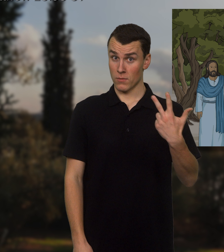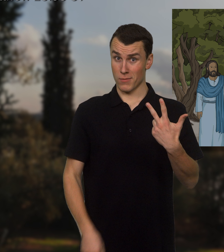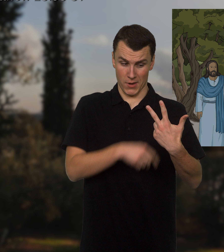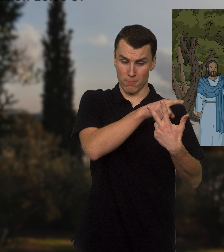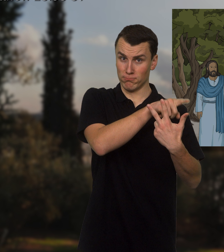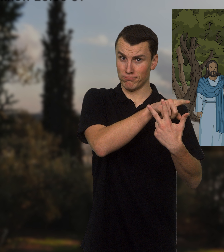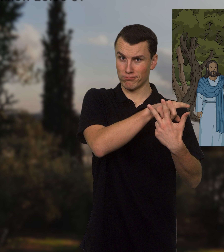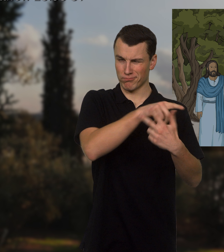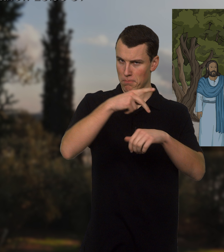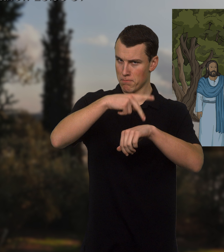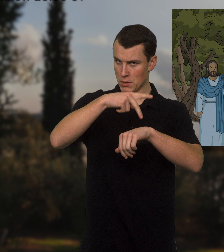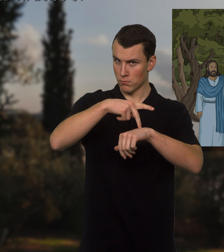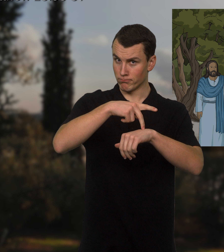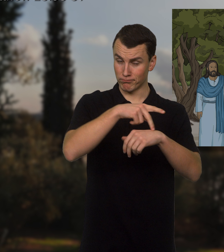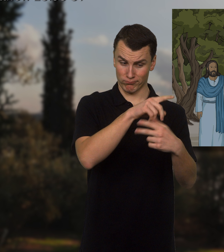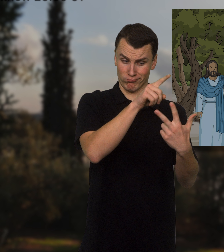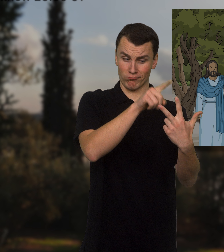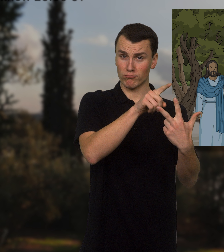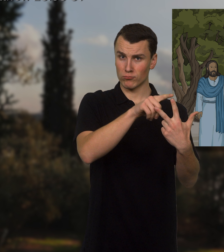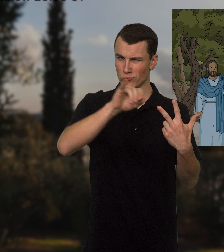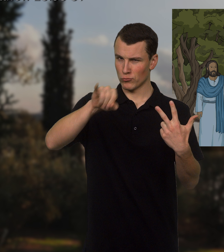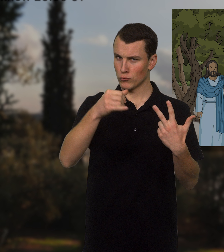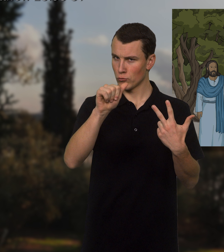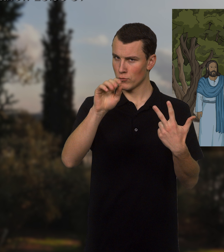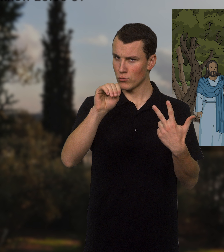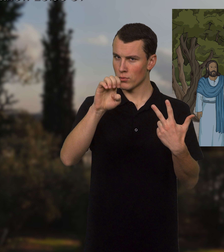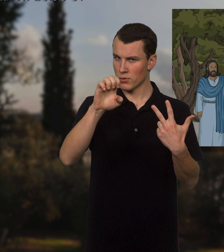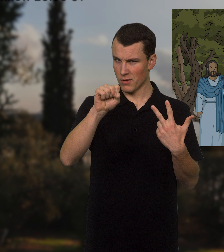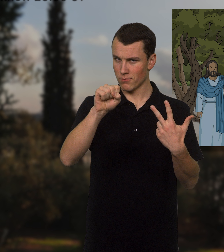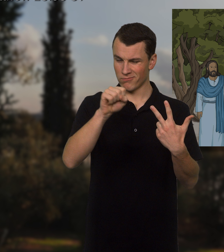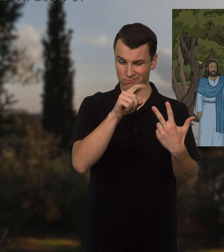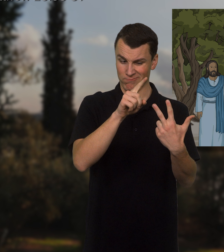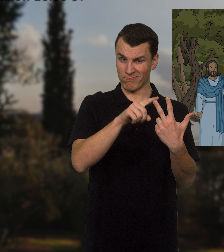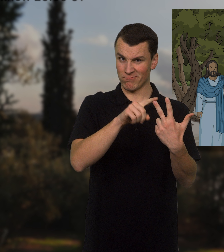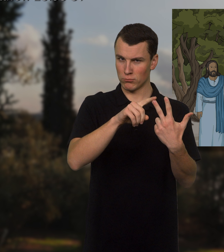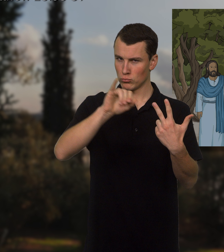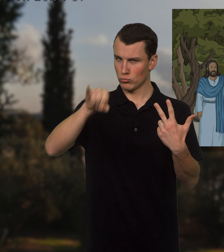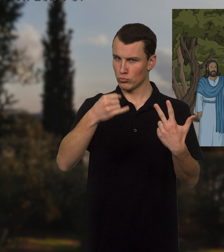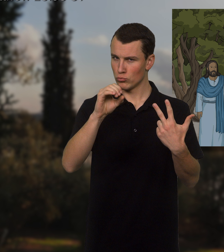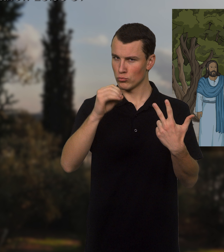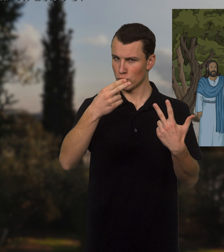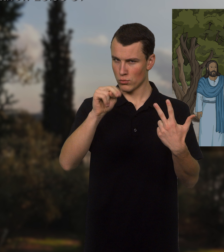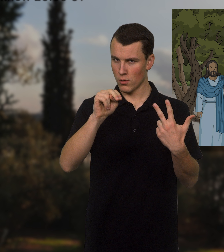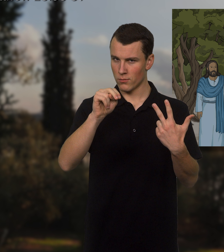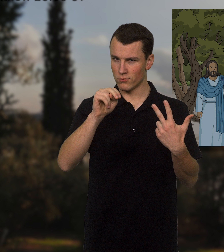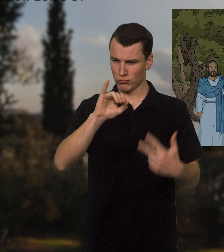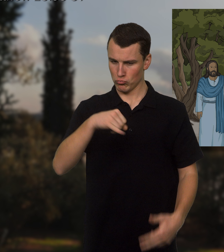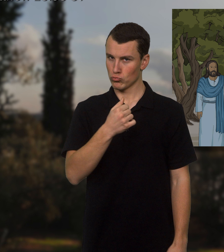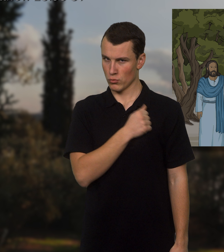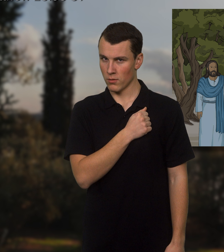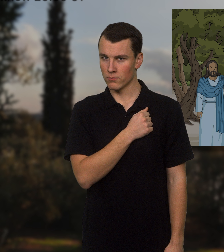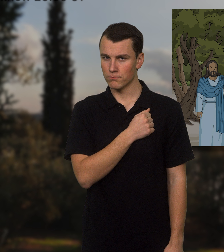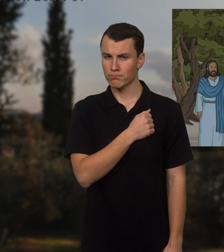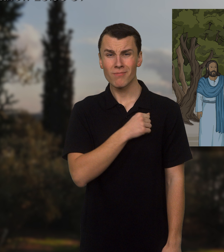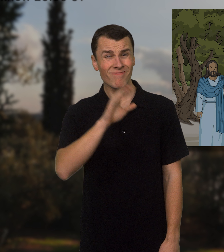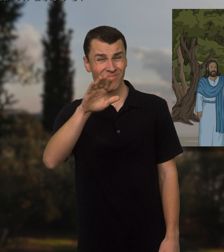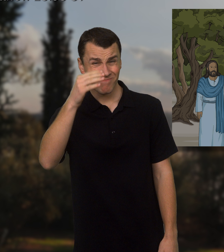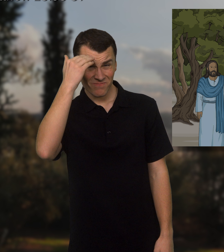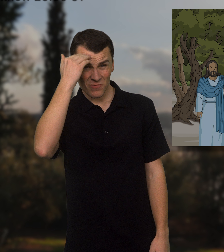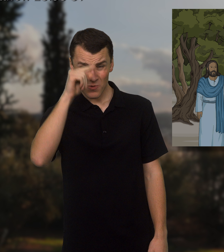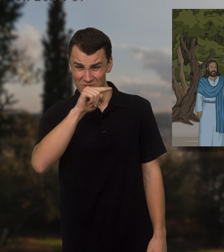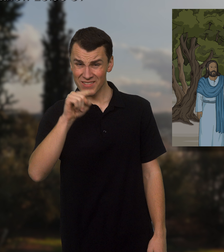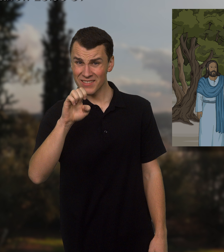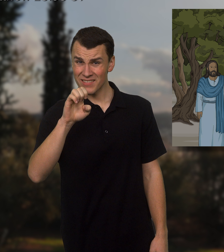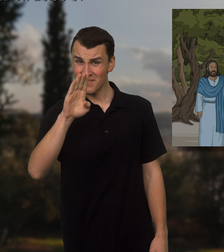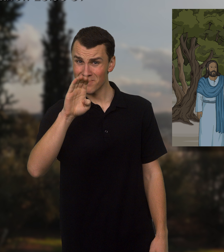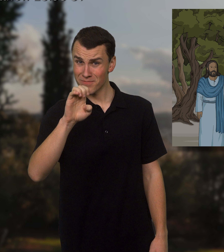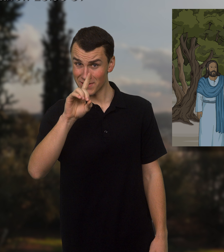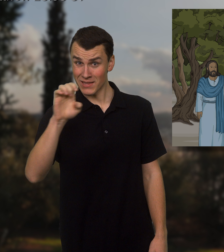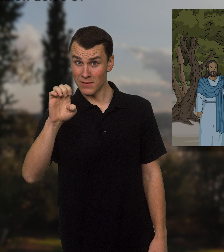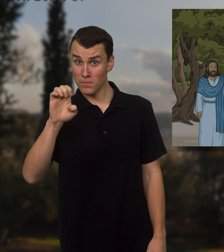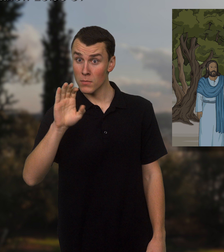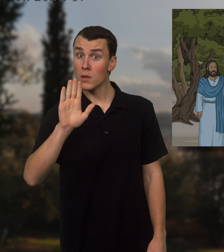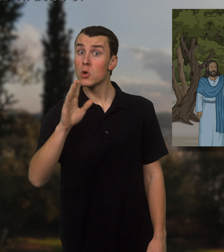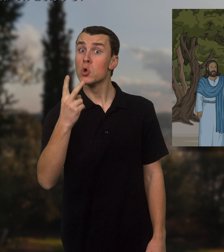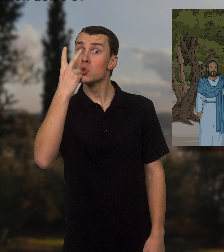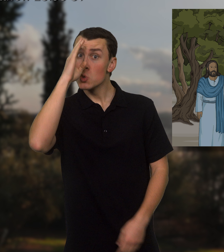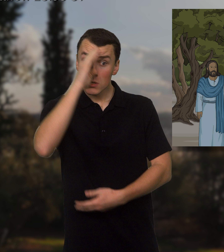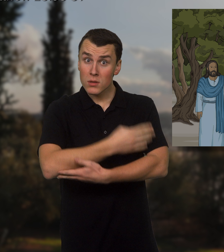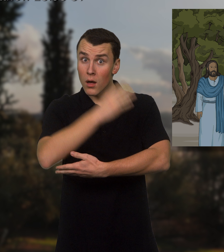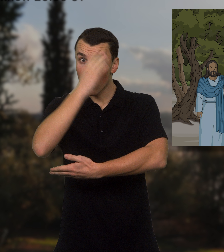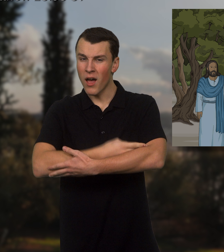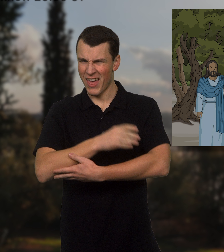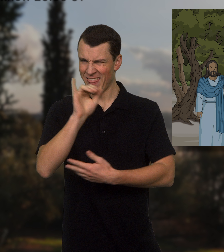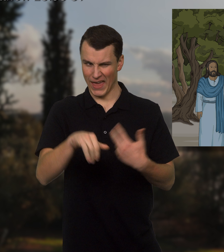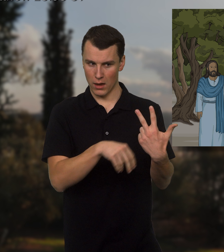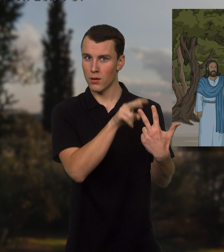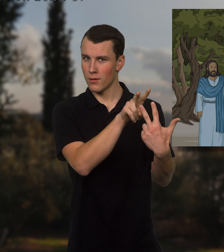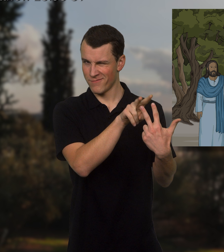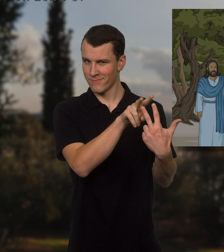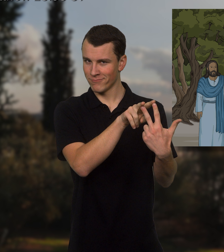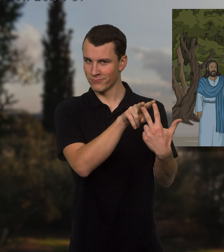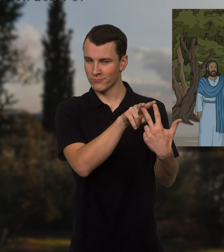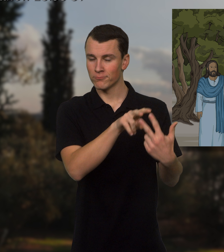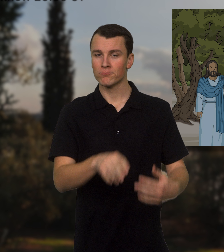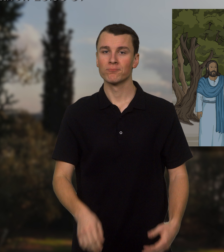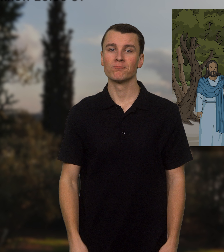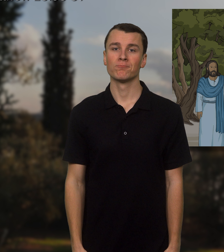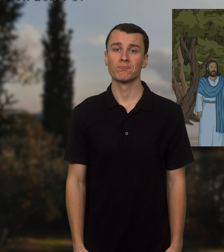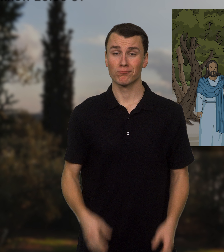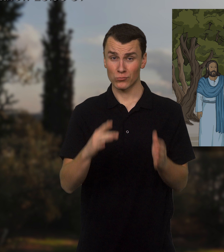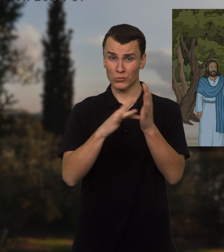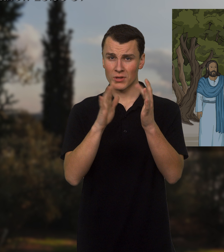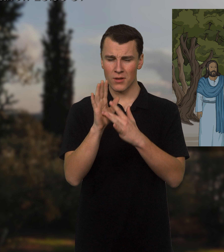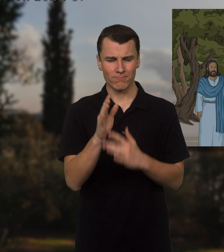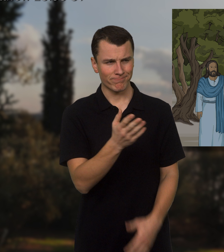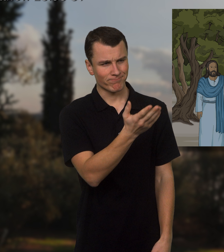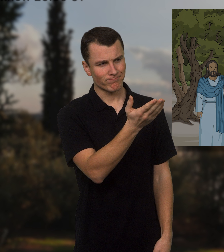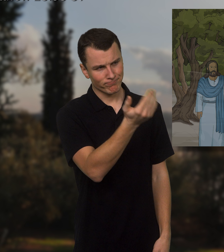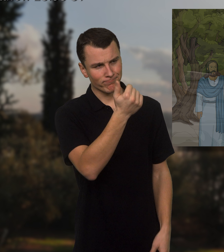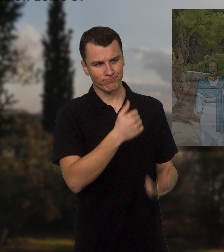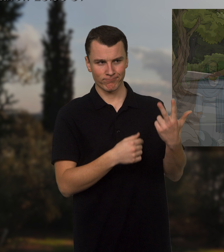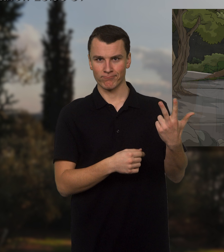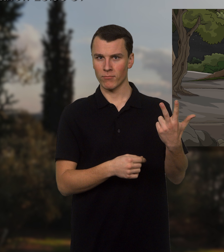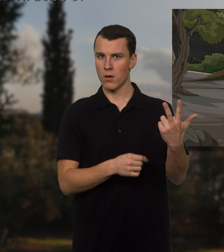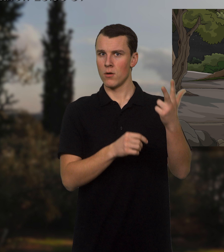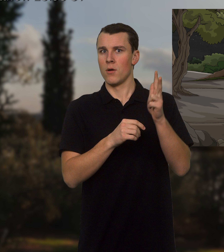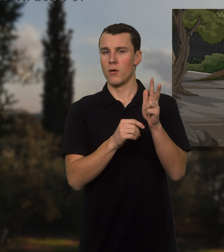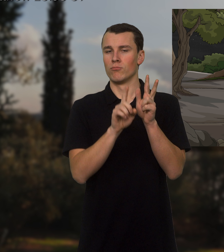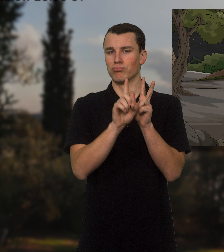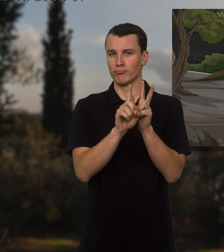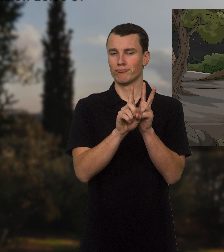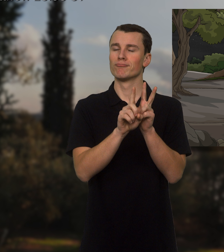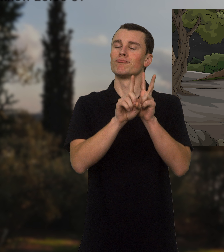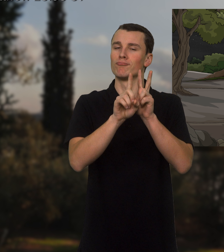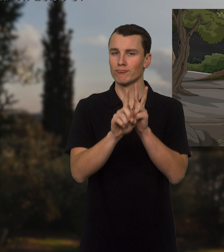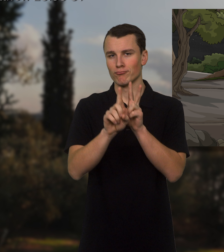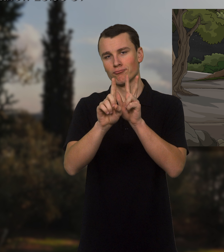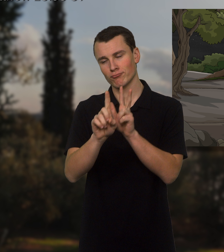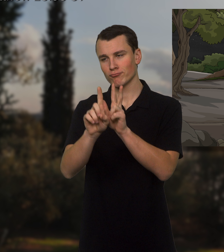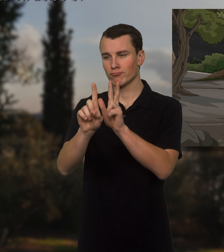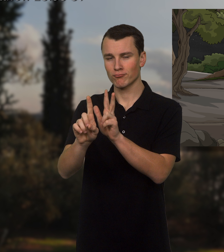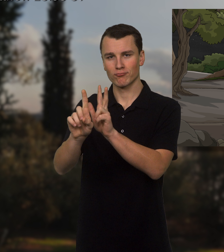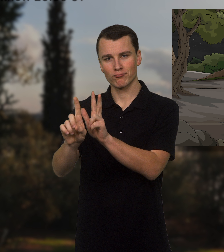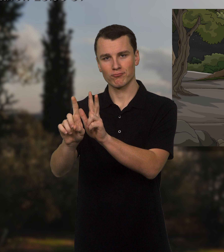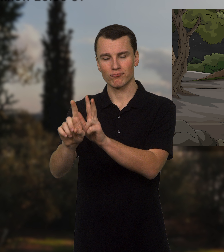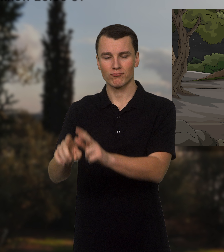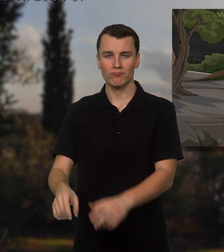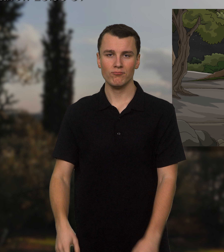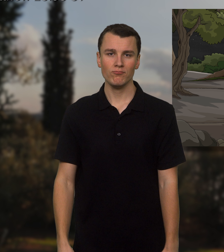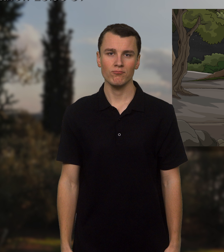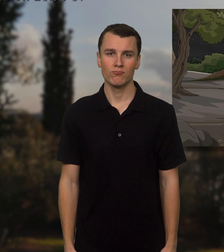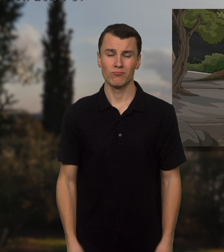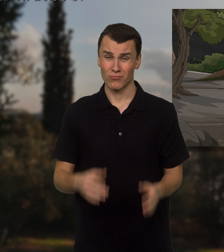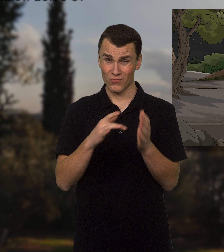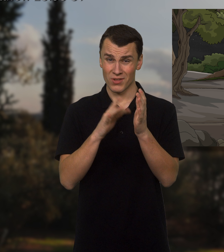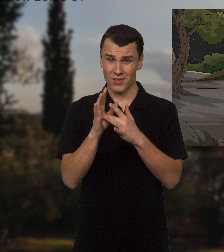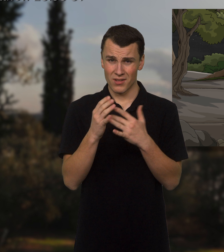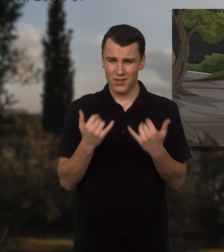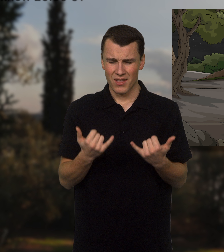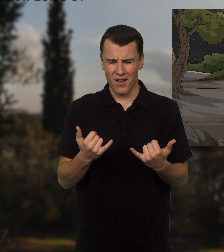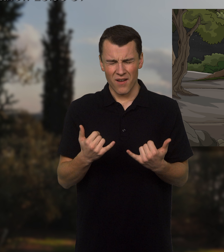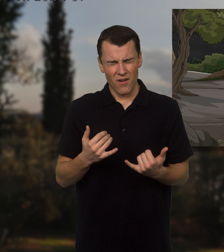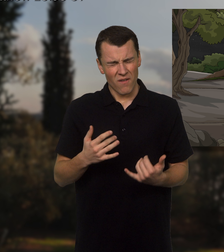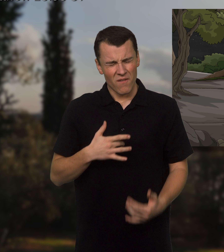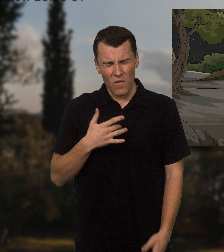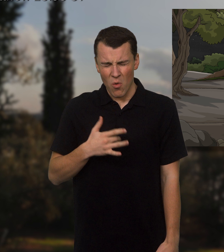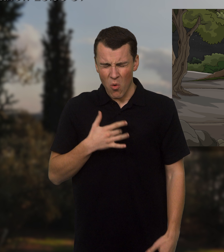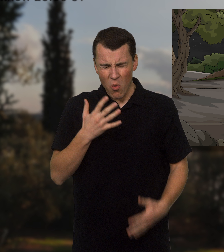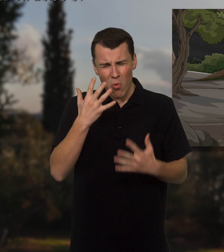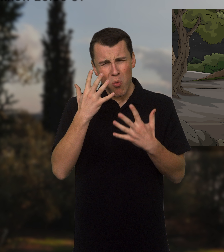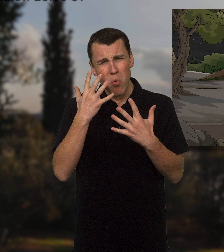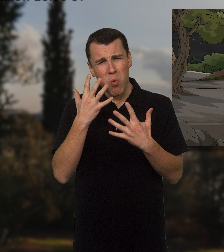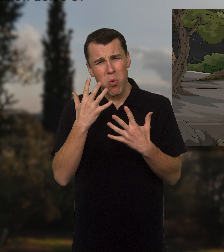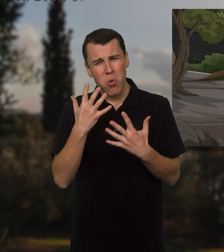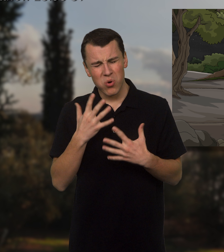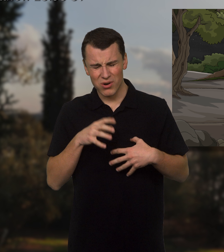He took with Him Peter and the two sons of Zebedee and began to be sorrowful and deeply distressed.